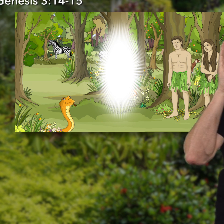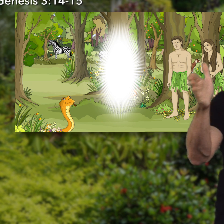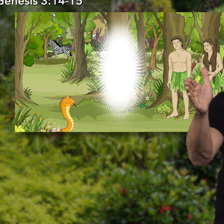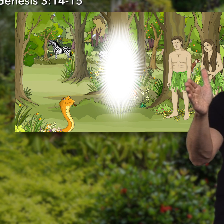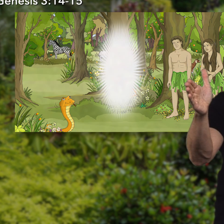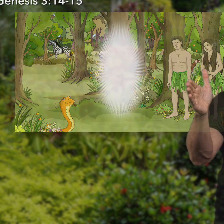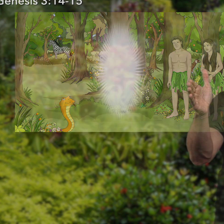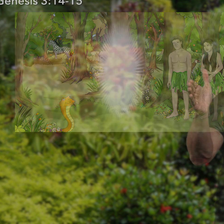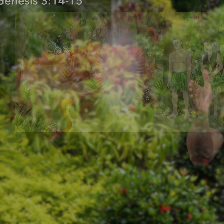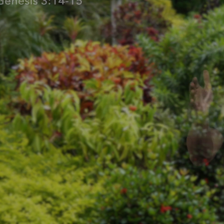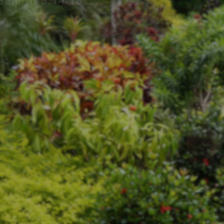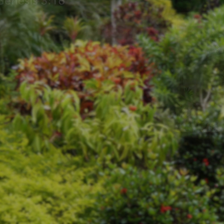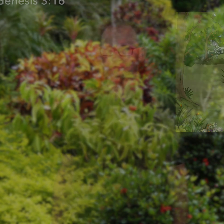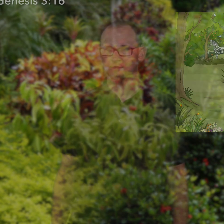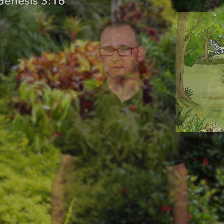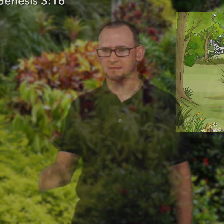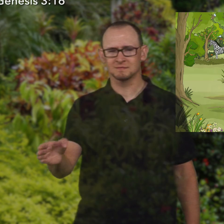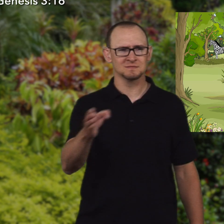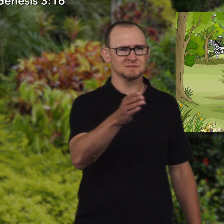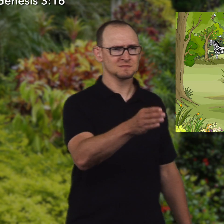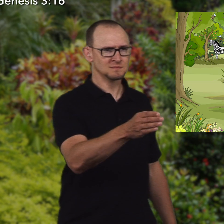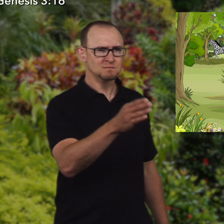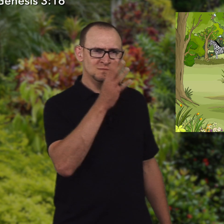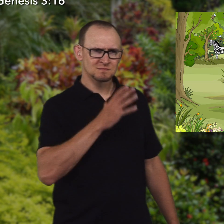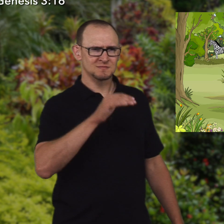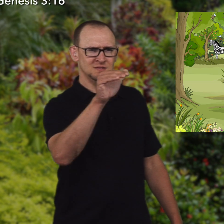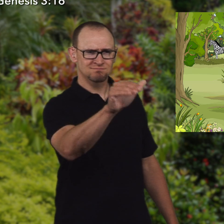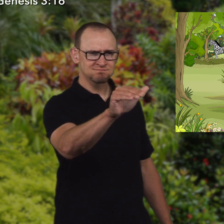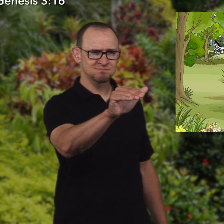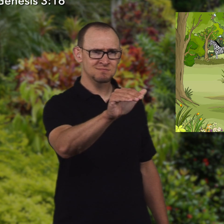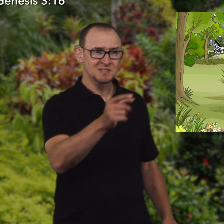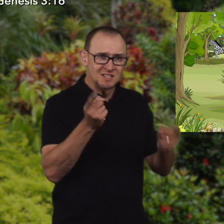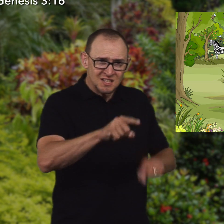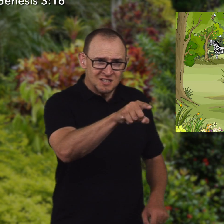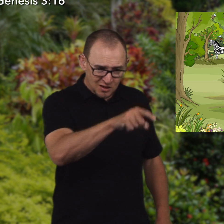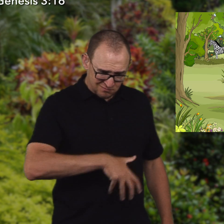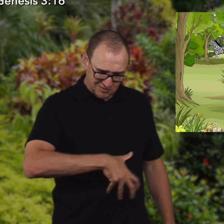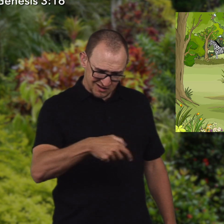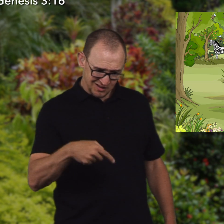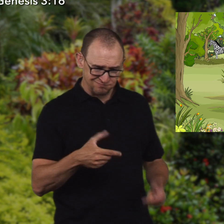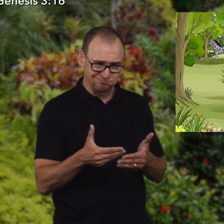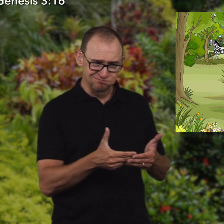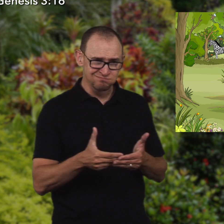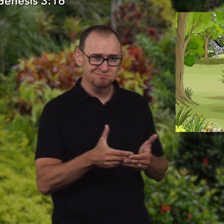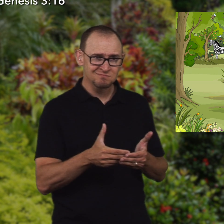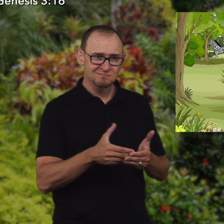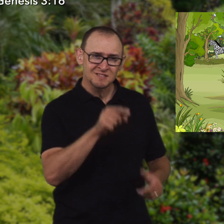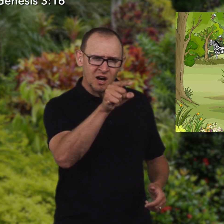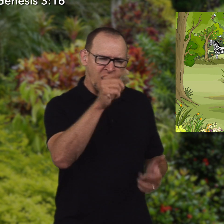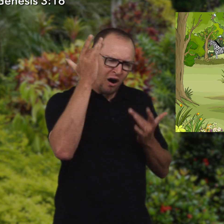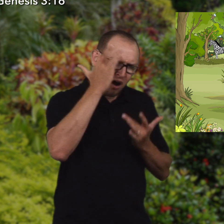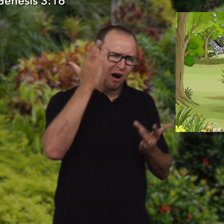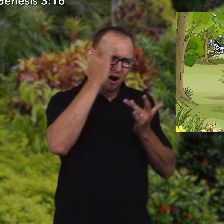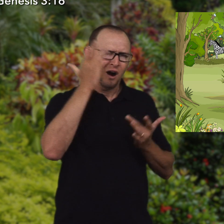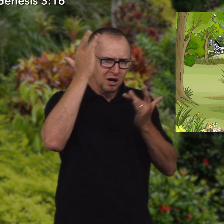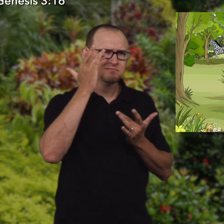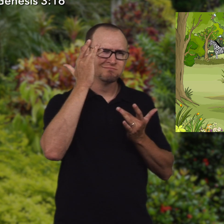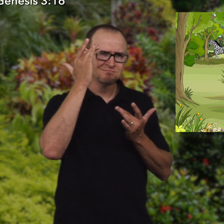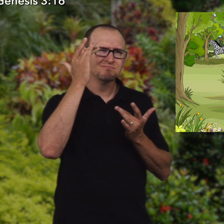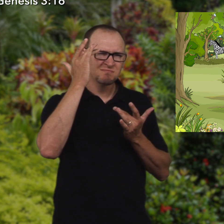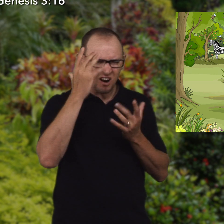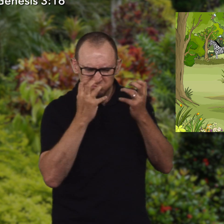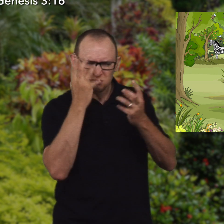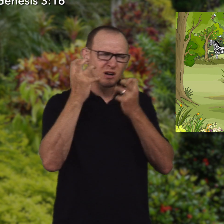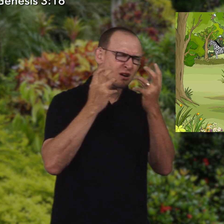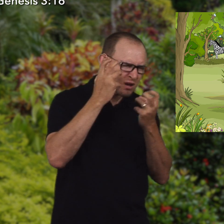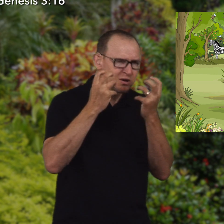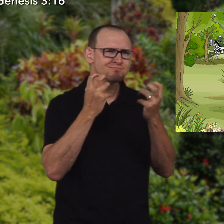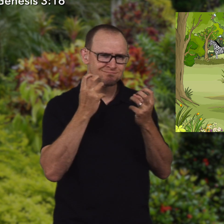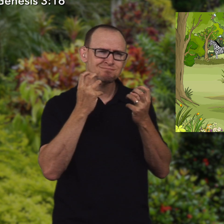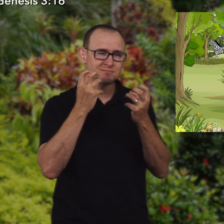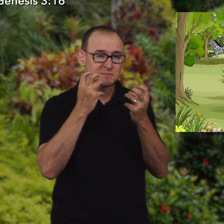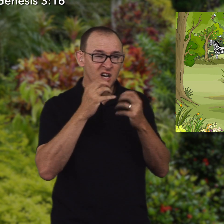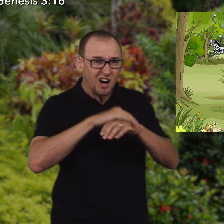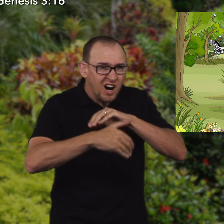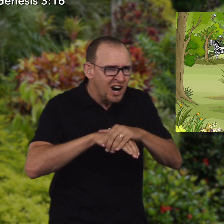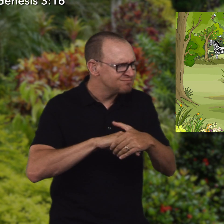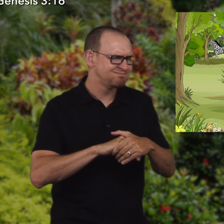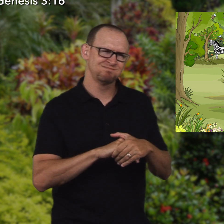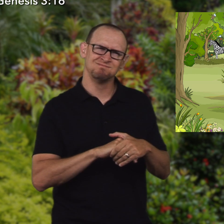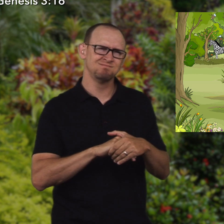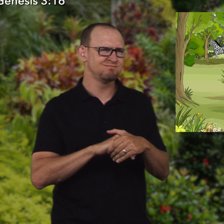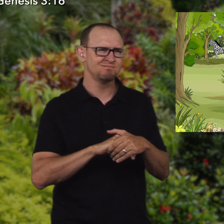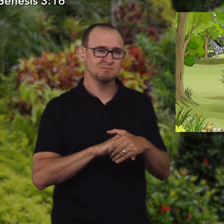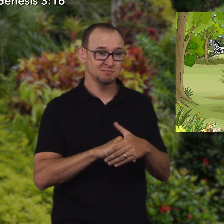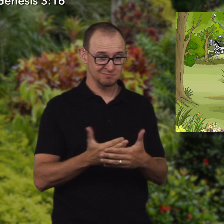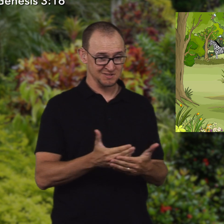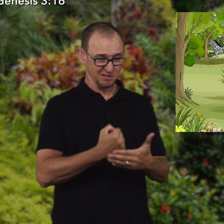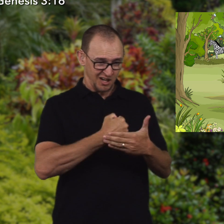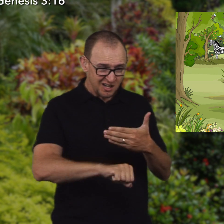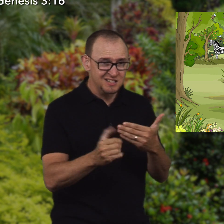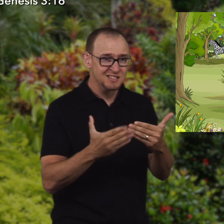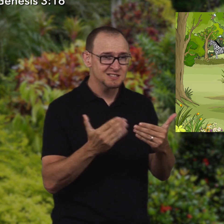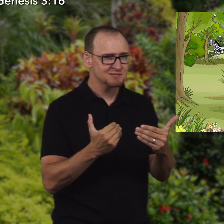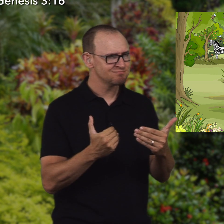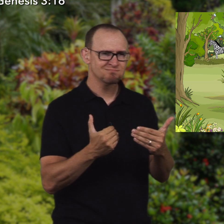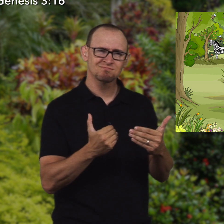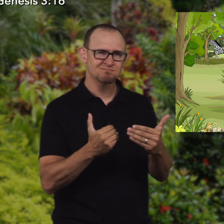To the woman He said: “I will sharply increase your pain in childbirth;